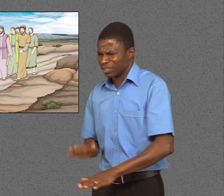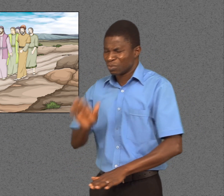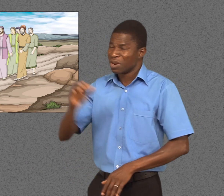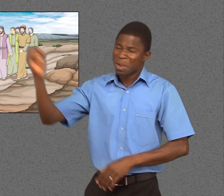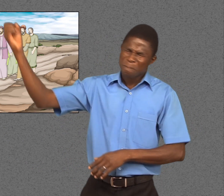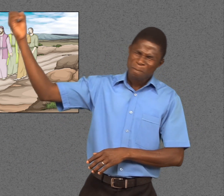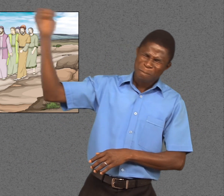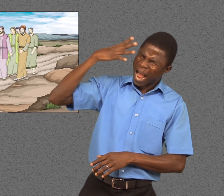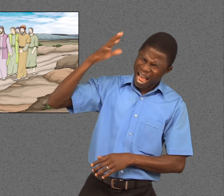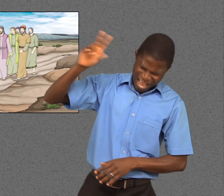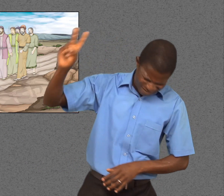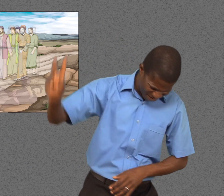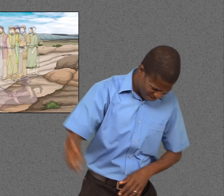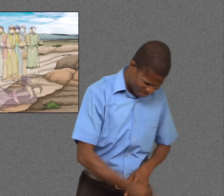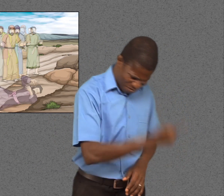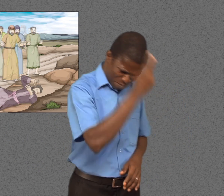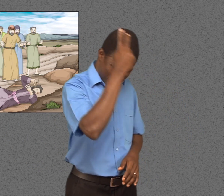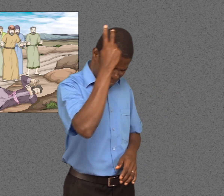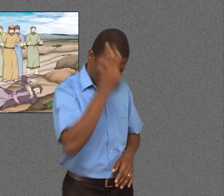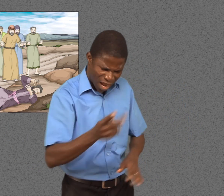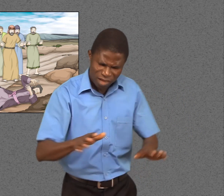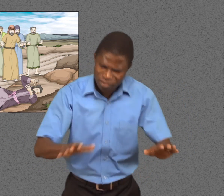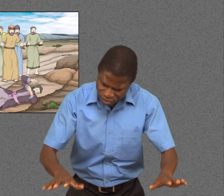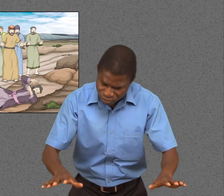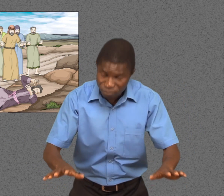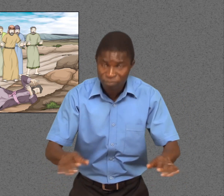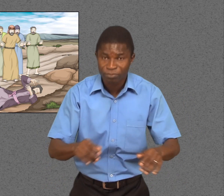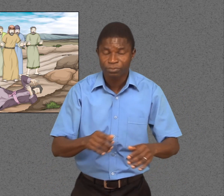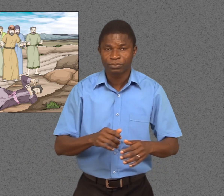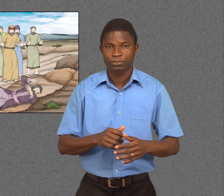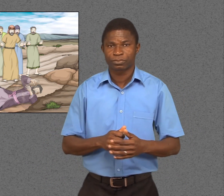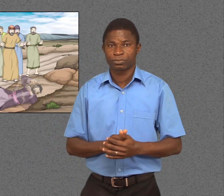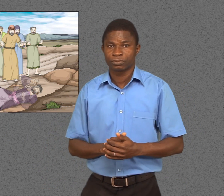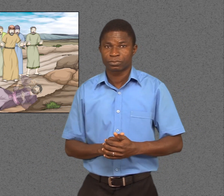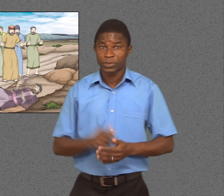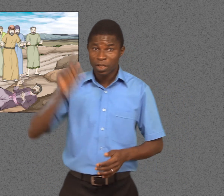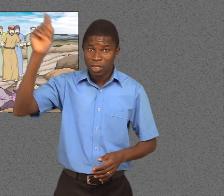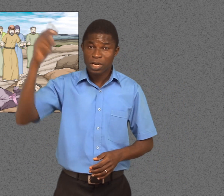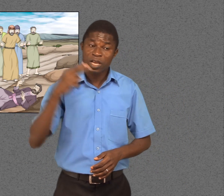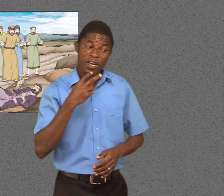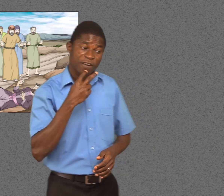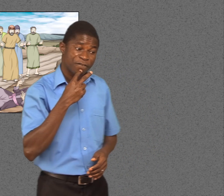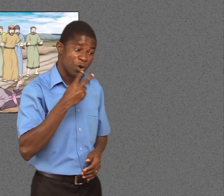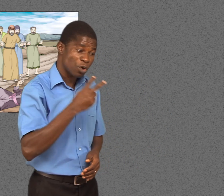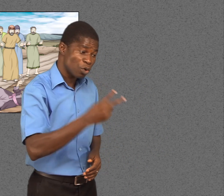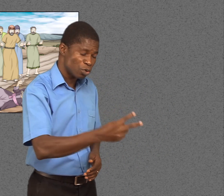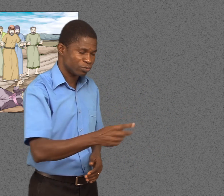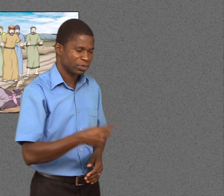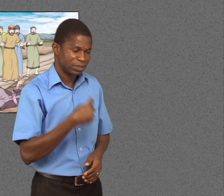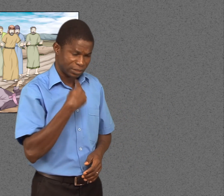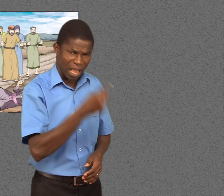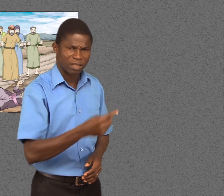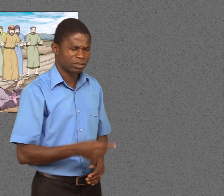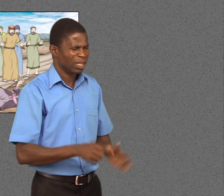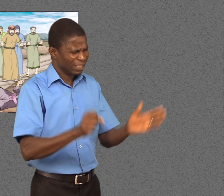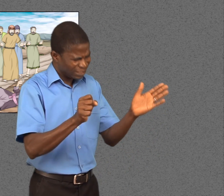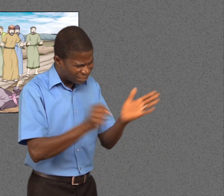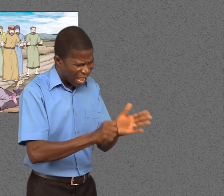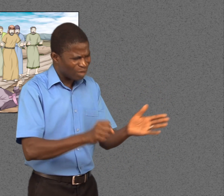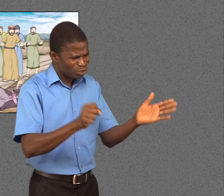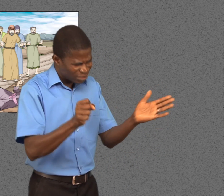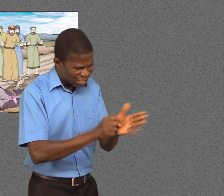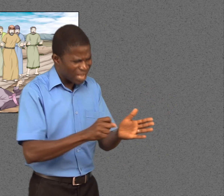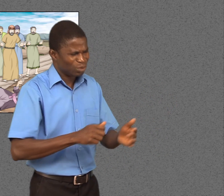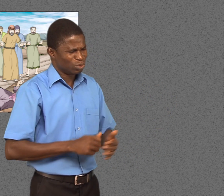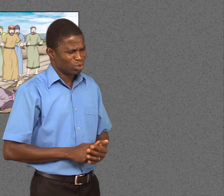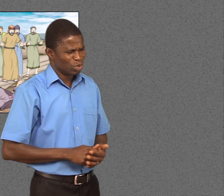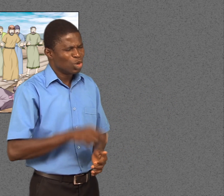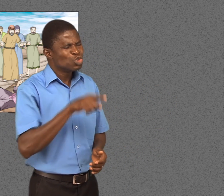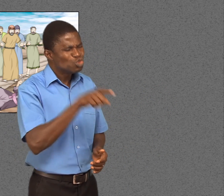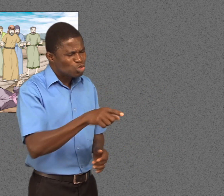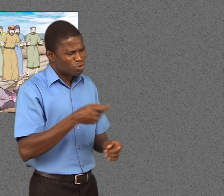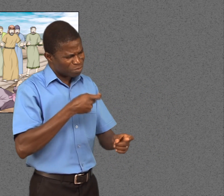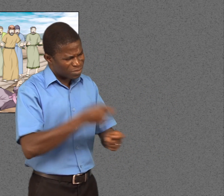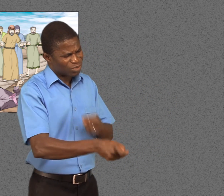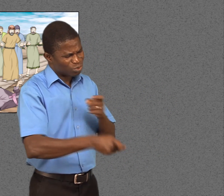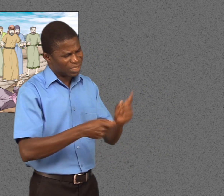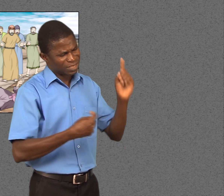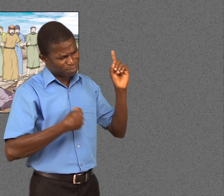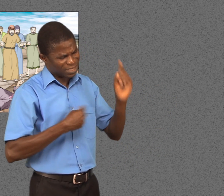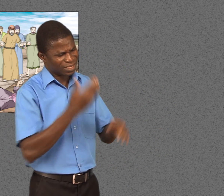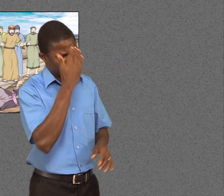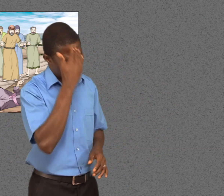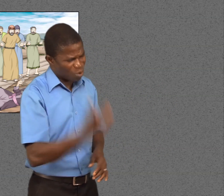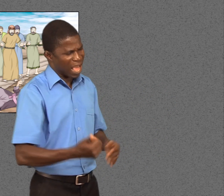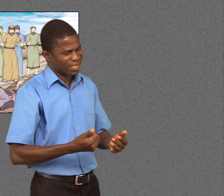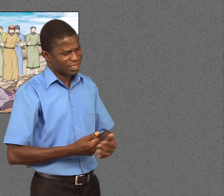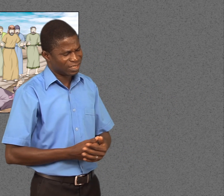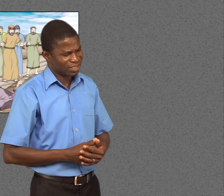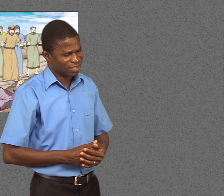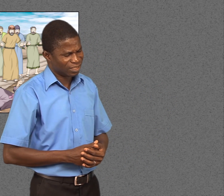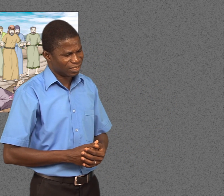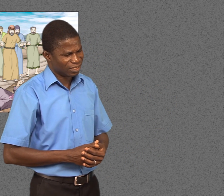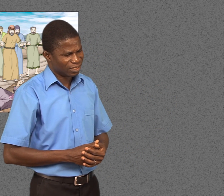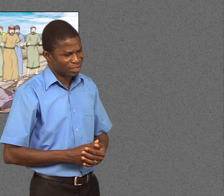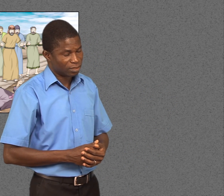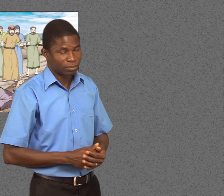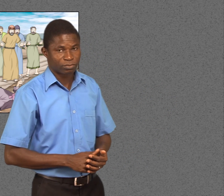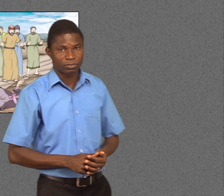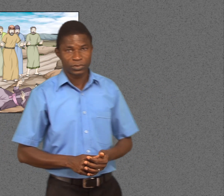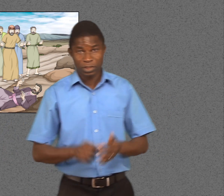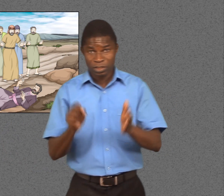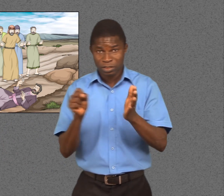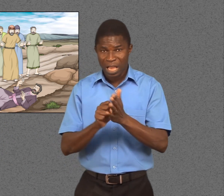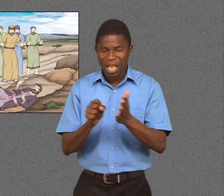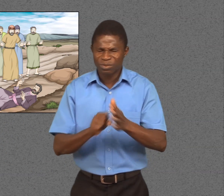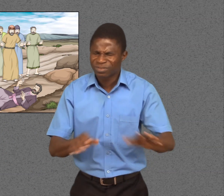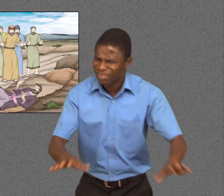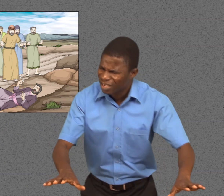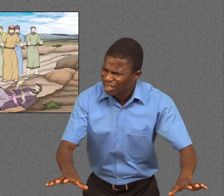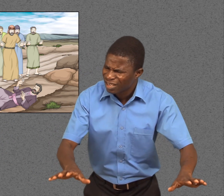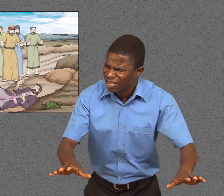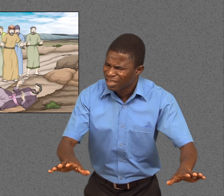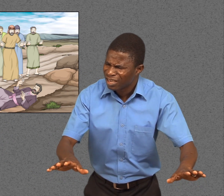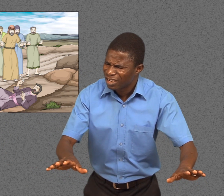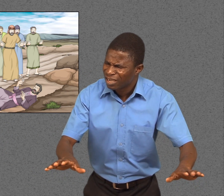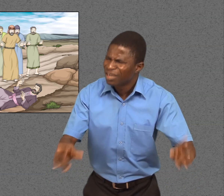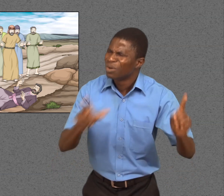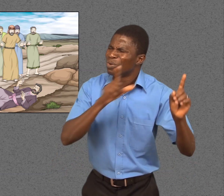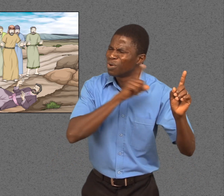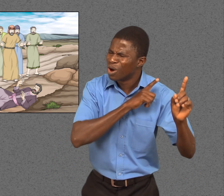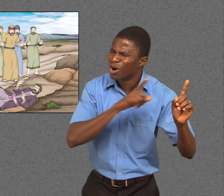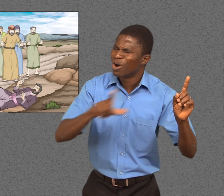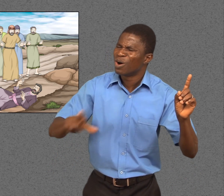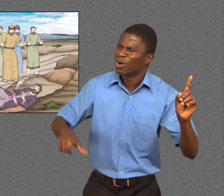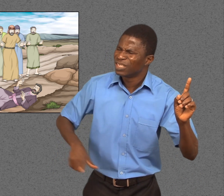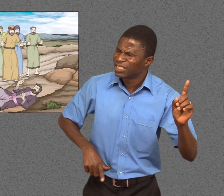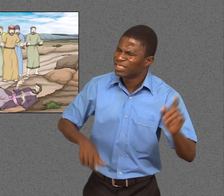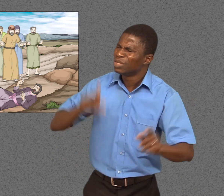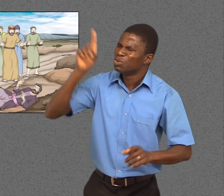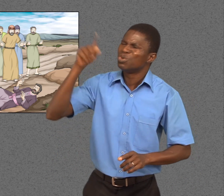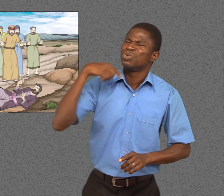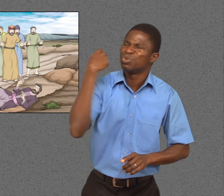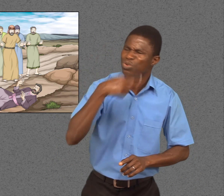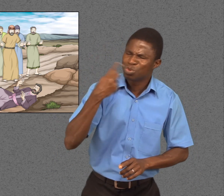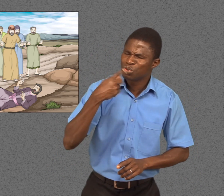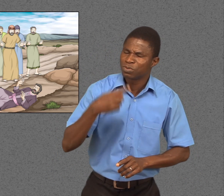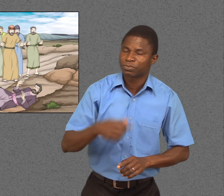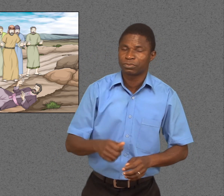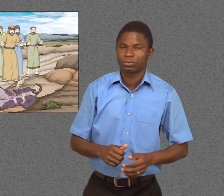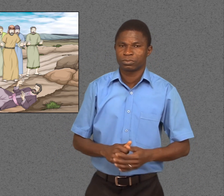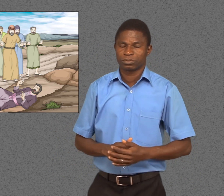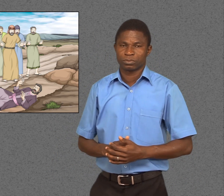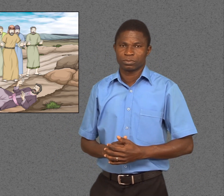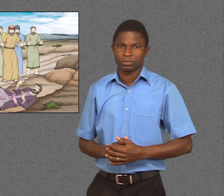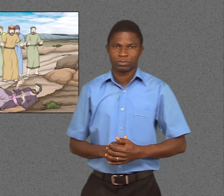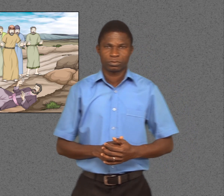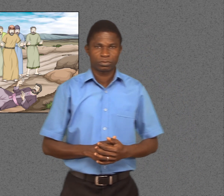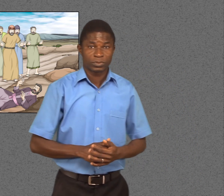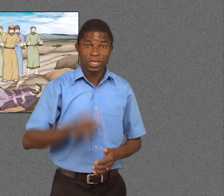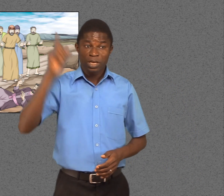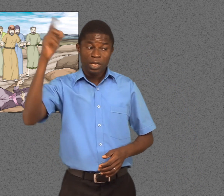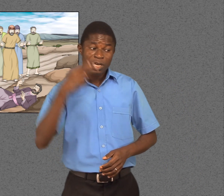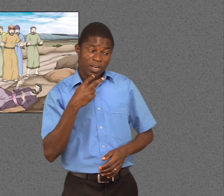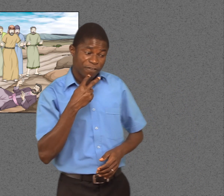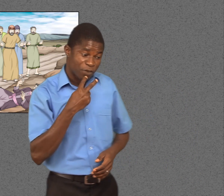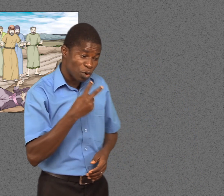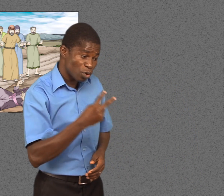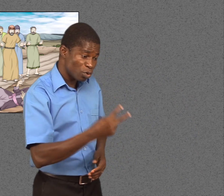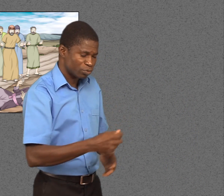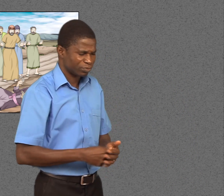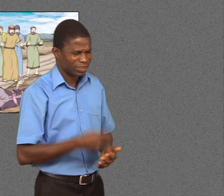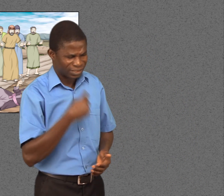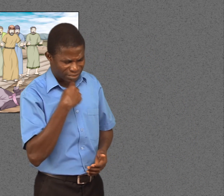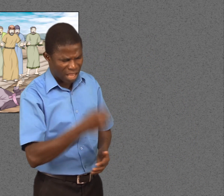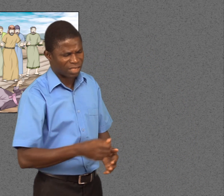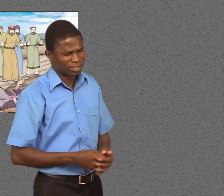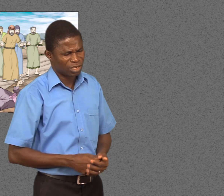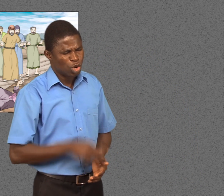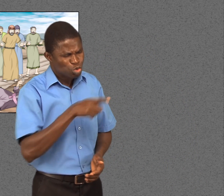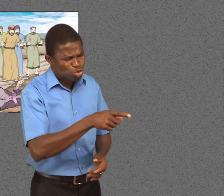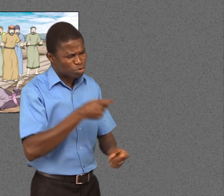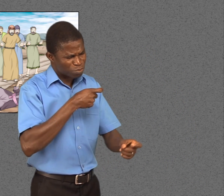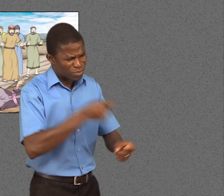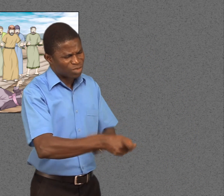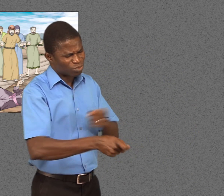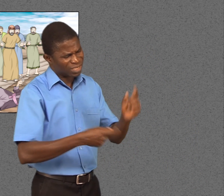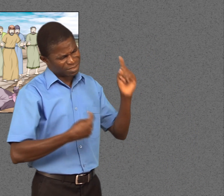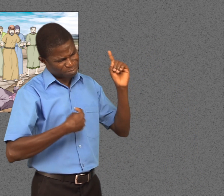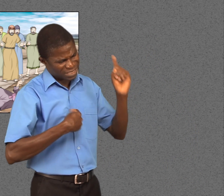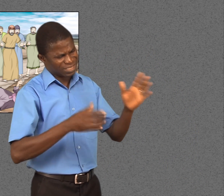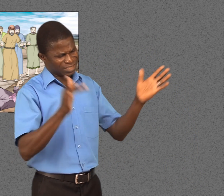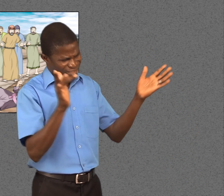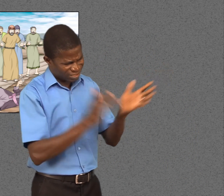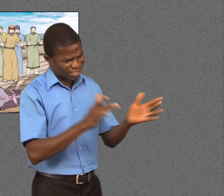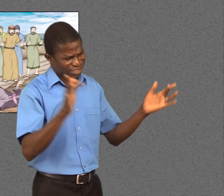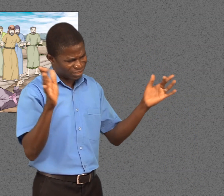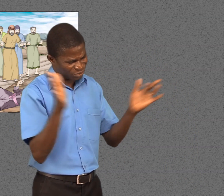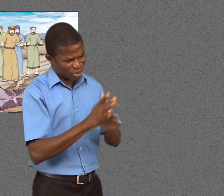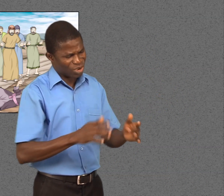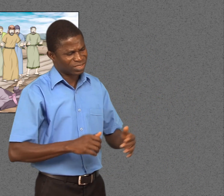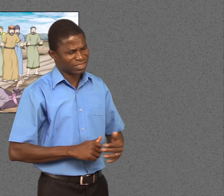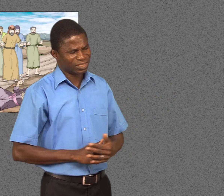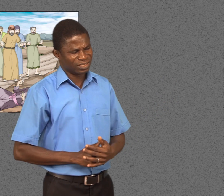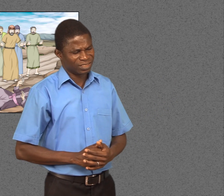He fell to the ground and heard a voice say to him, “Saul, Saul, why do you persecute Me?” “Who are You, Lord?” Saul asked.